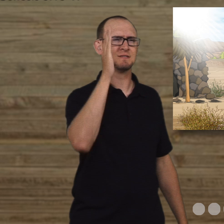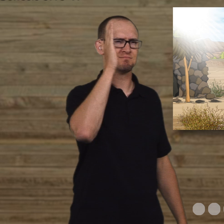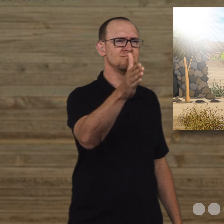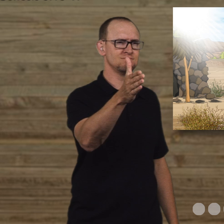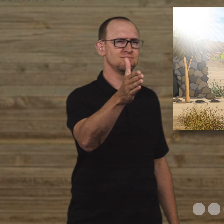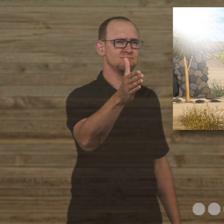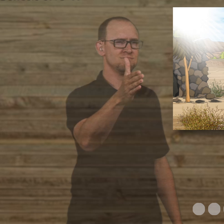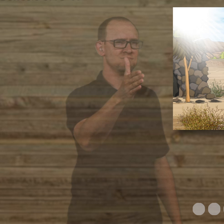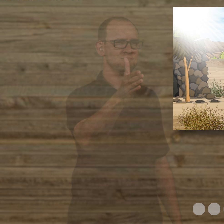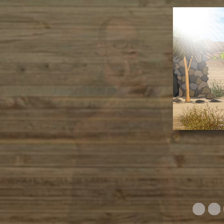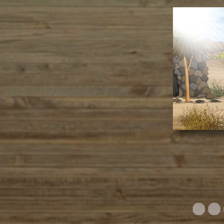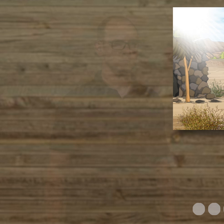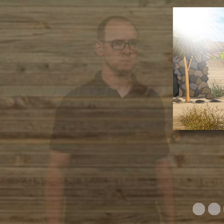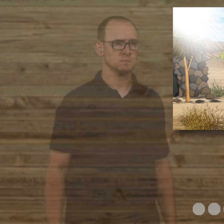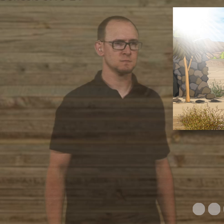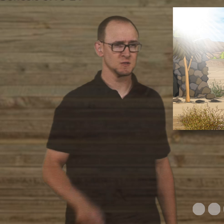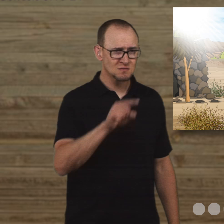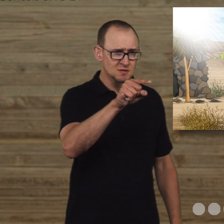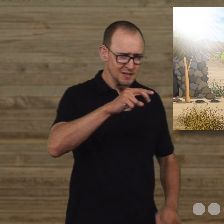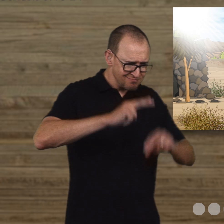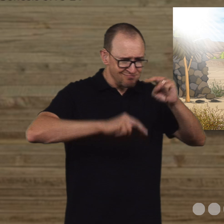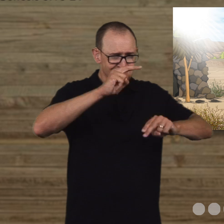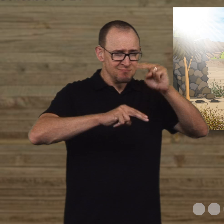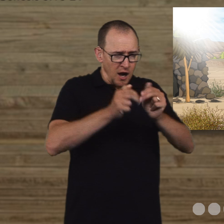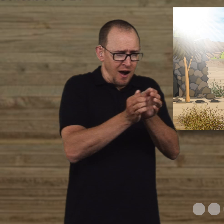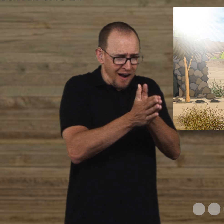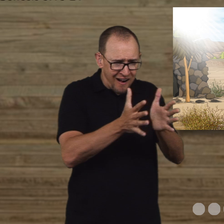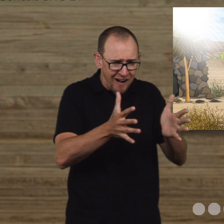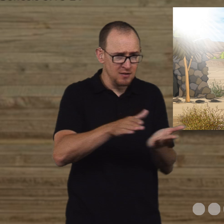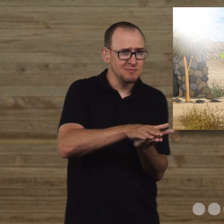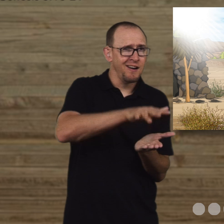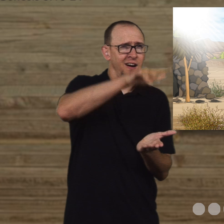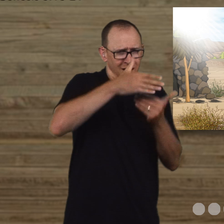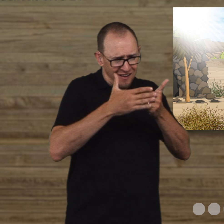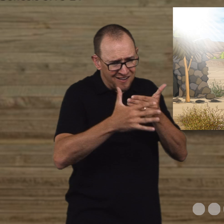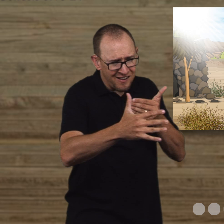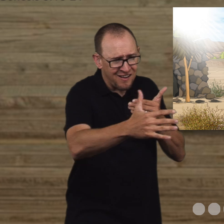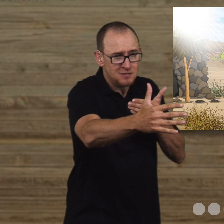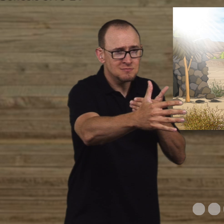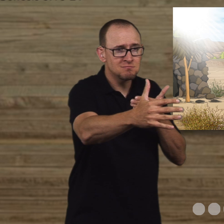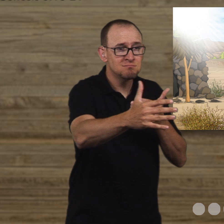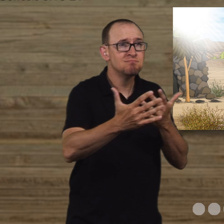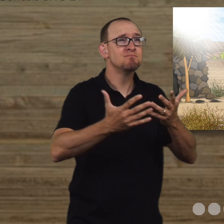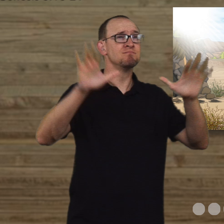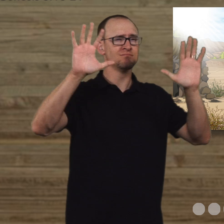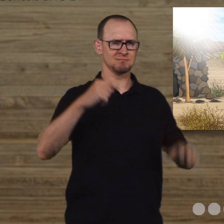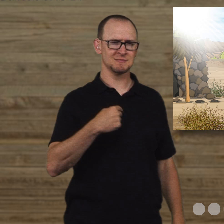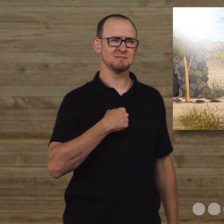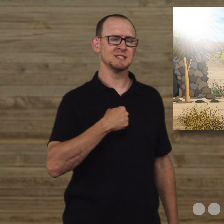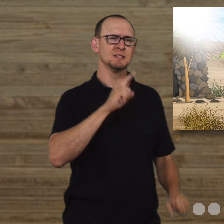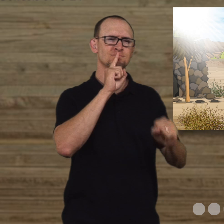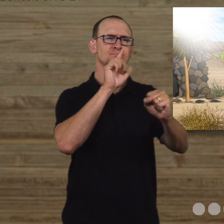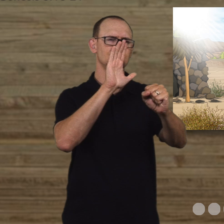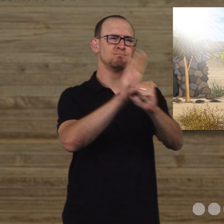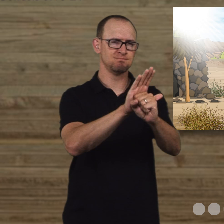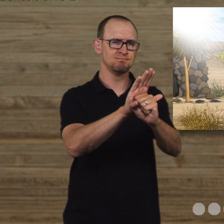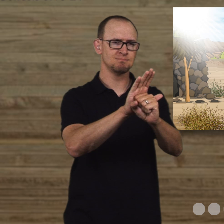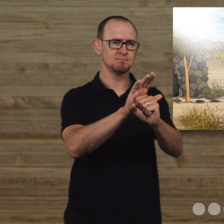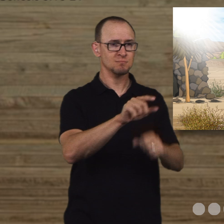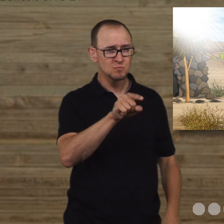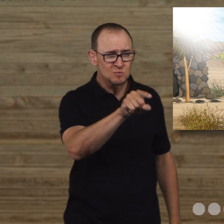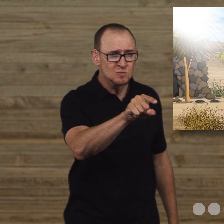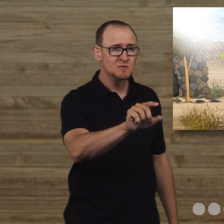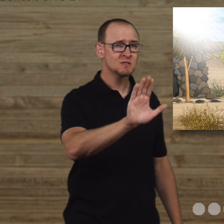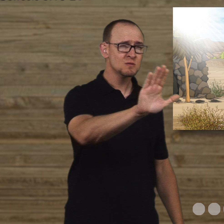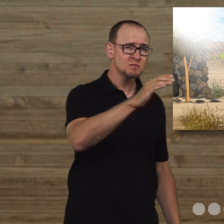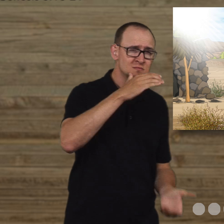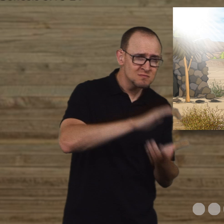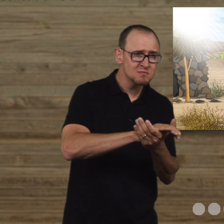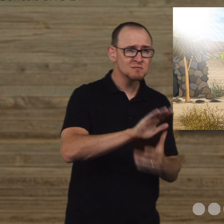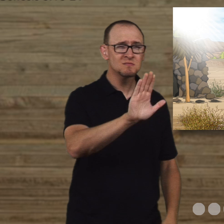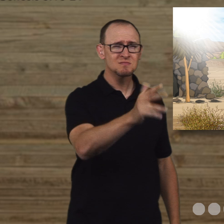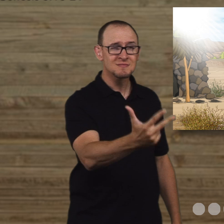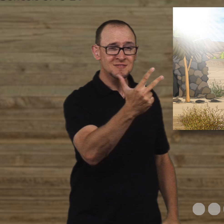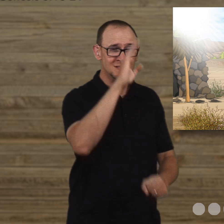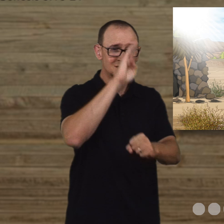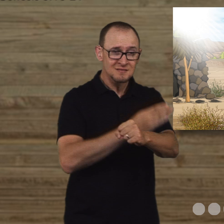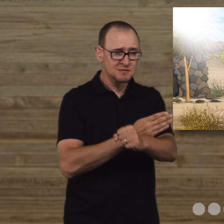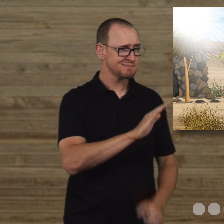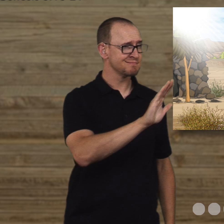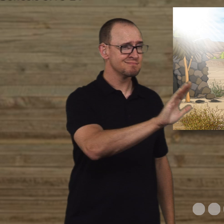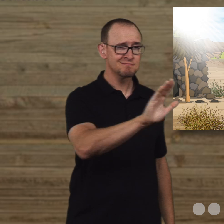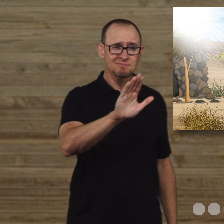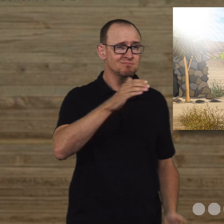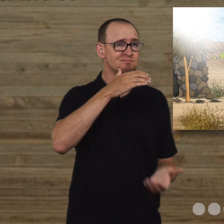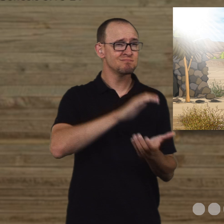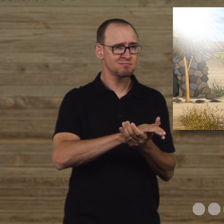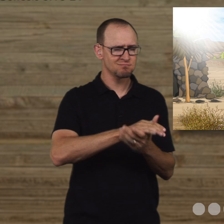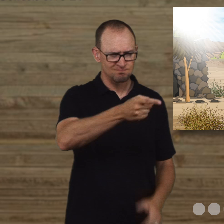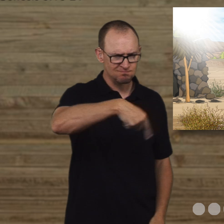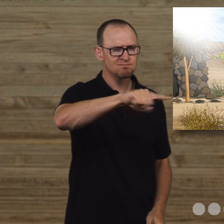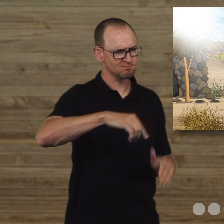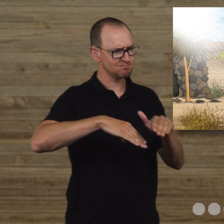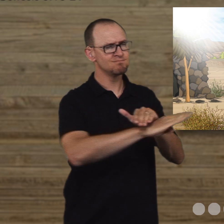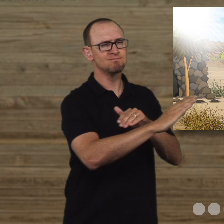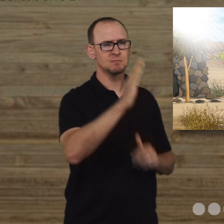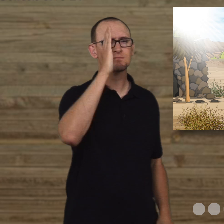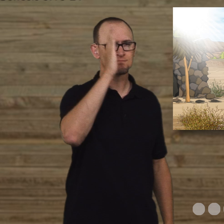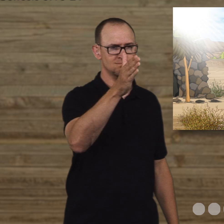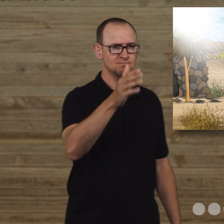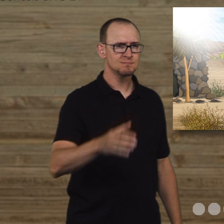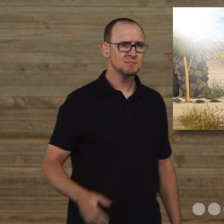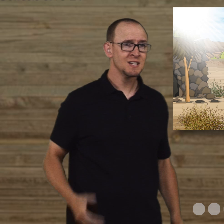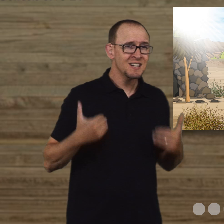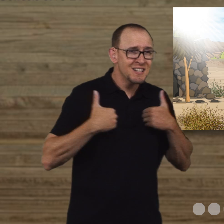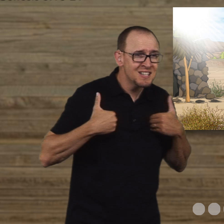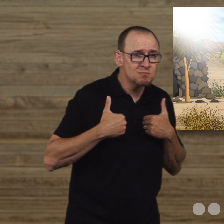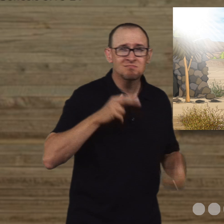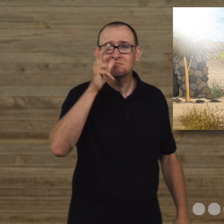But I will establish My covenant with you, and you will enter the ark—you and your sons and your wife and your sons’ wives with you.